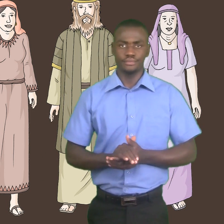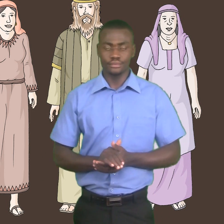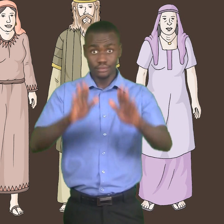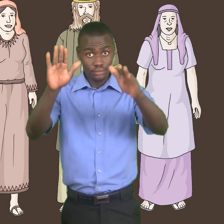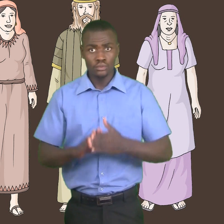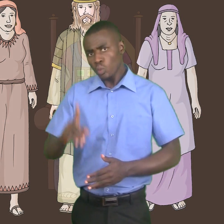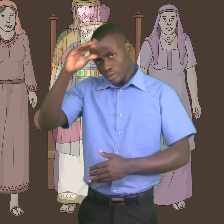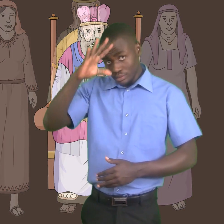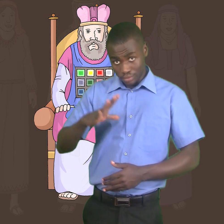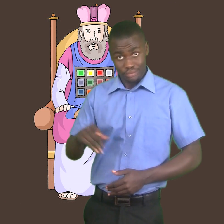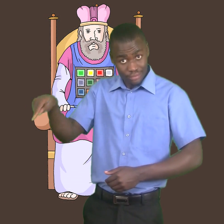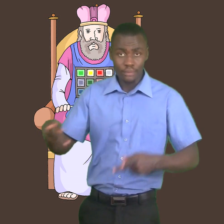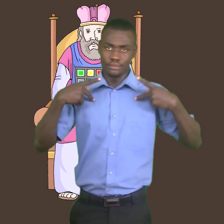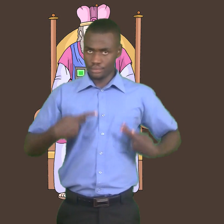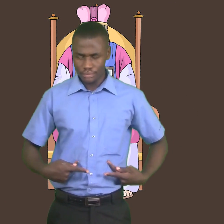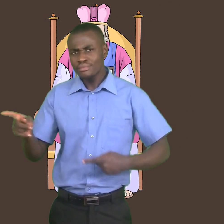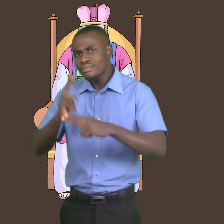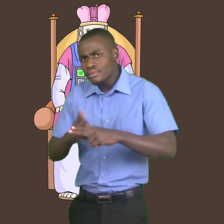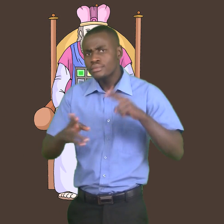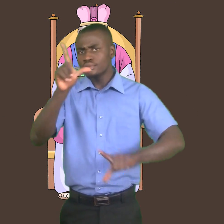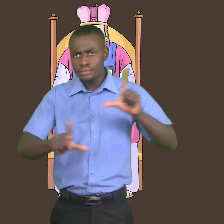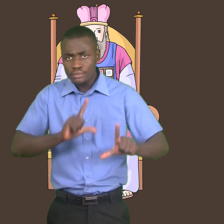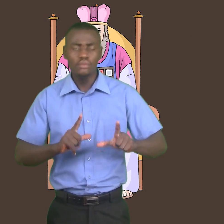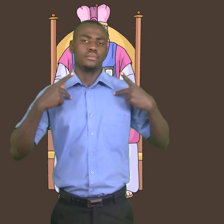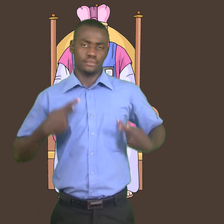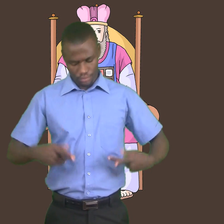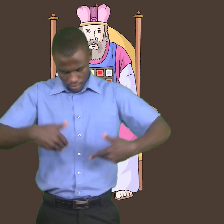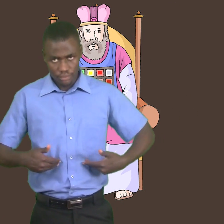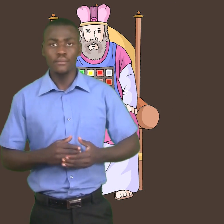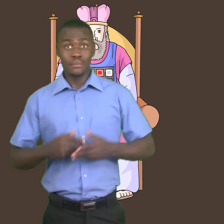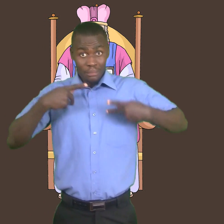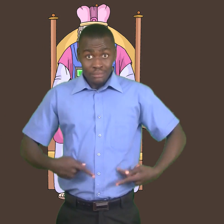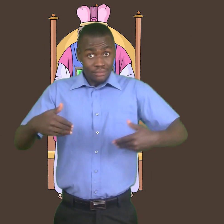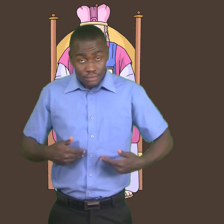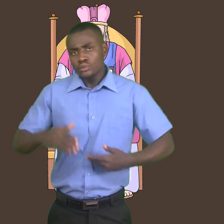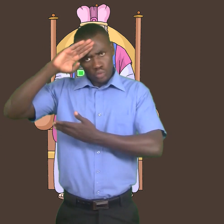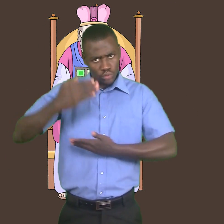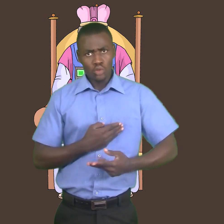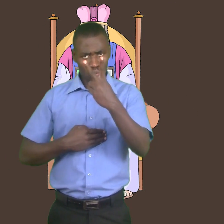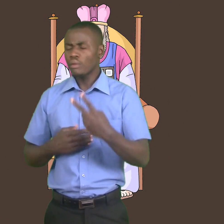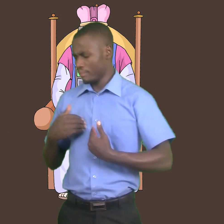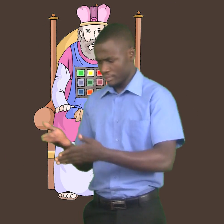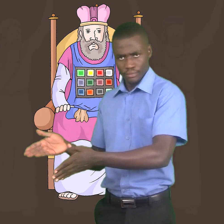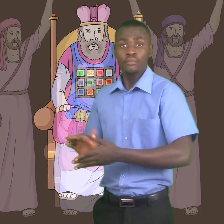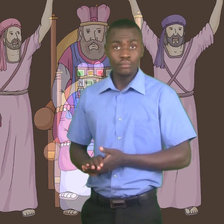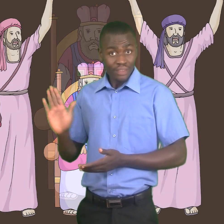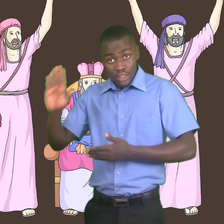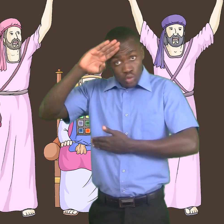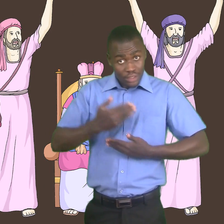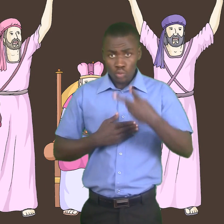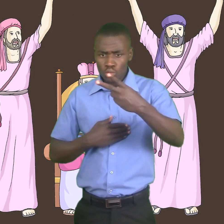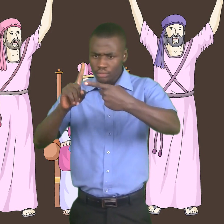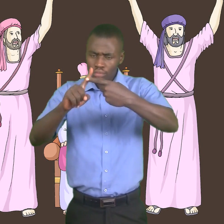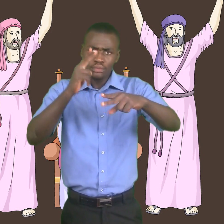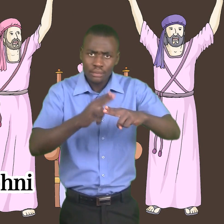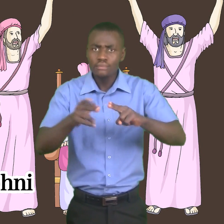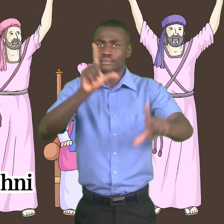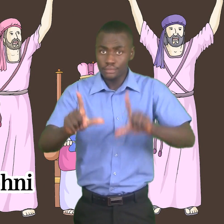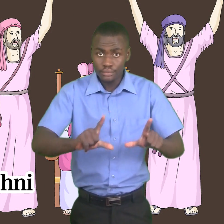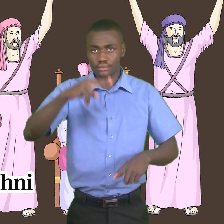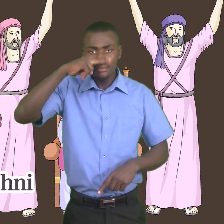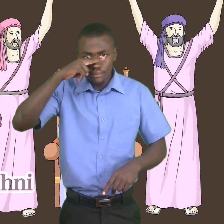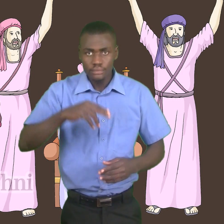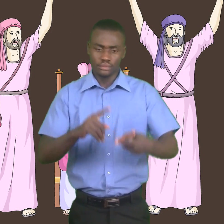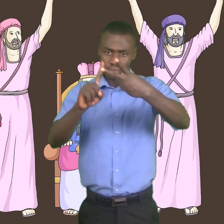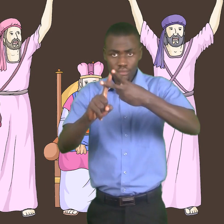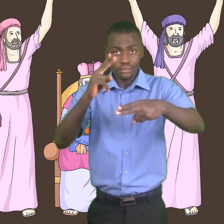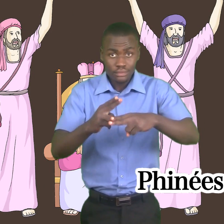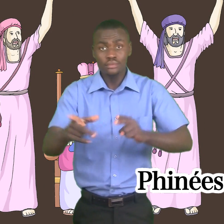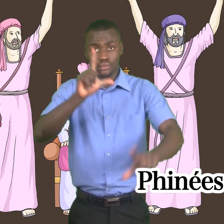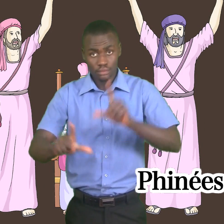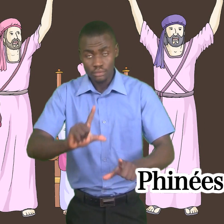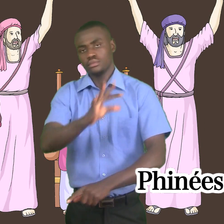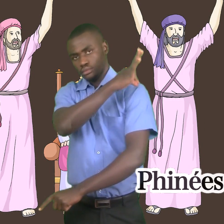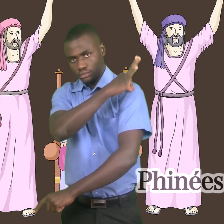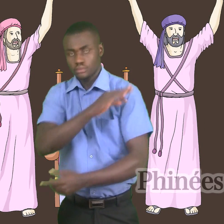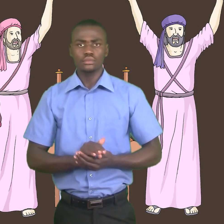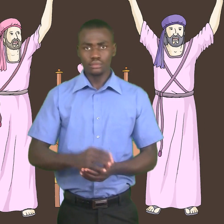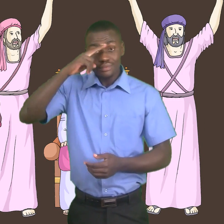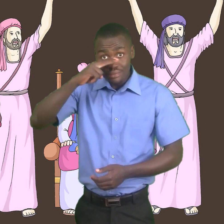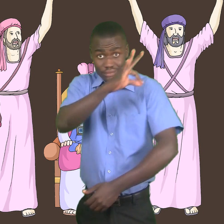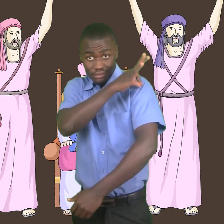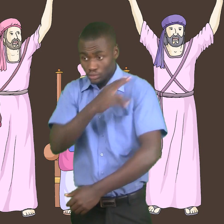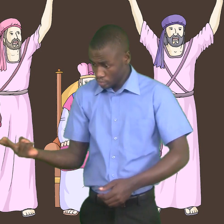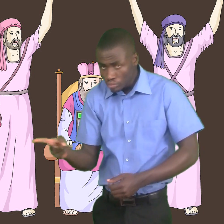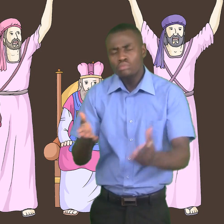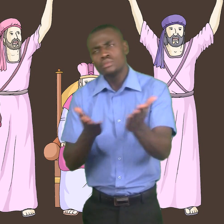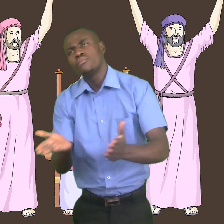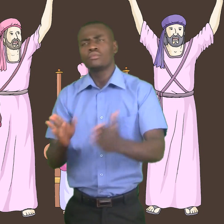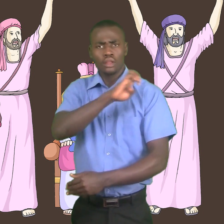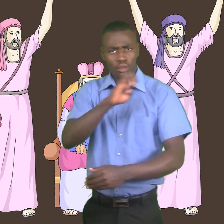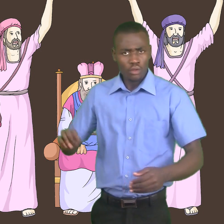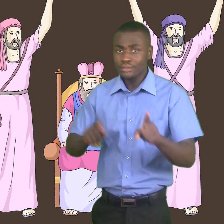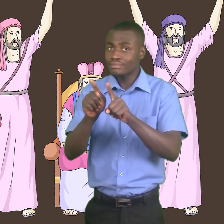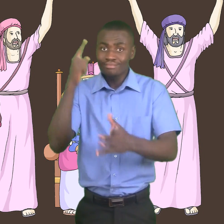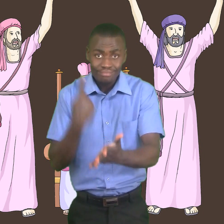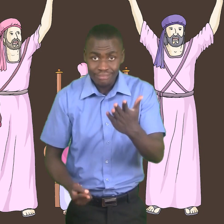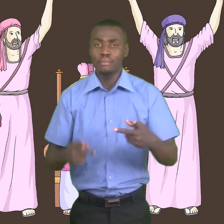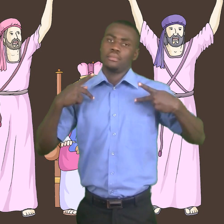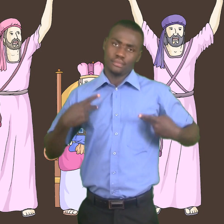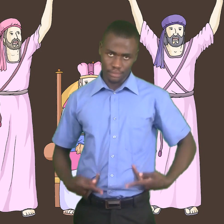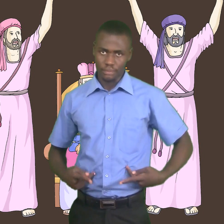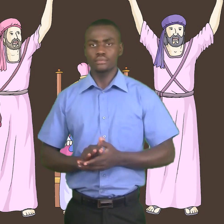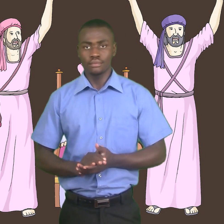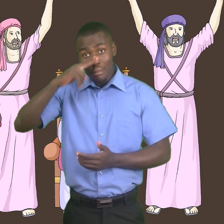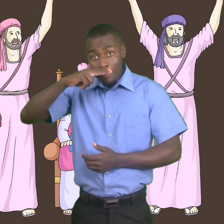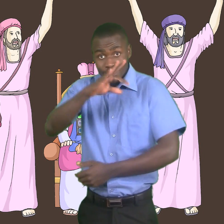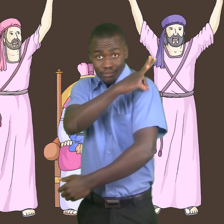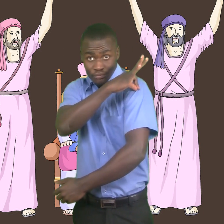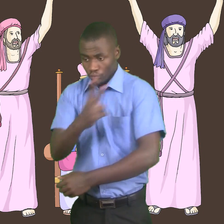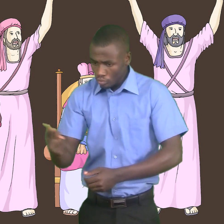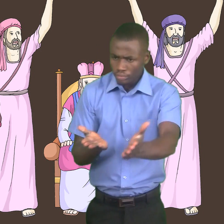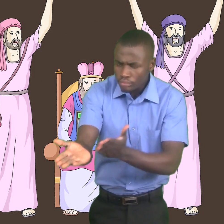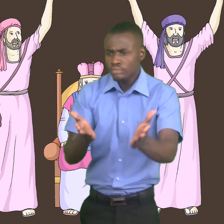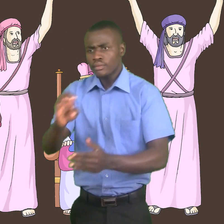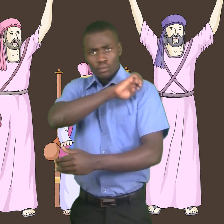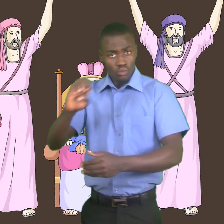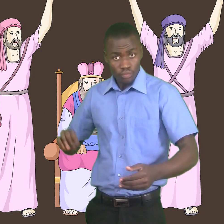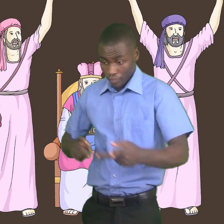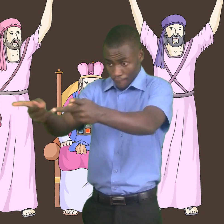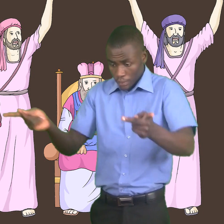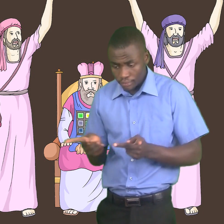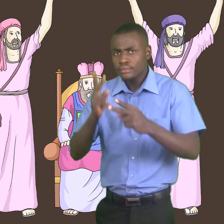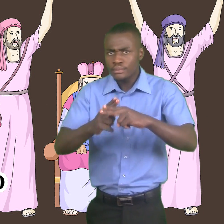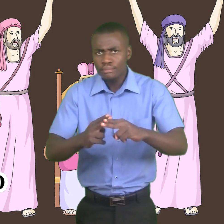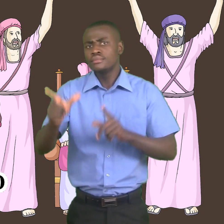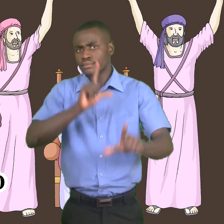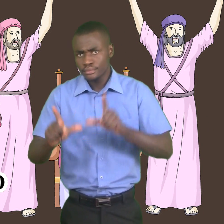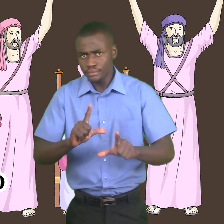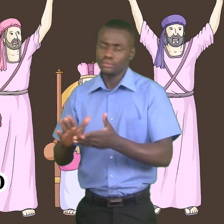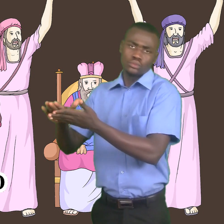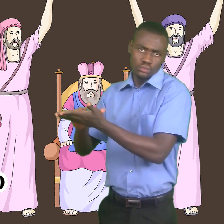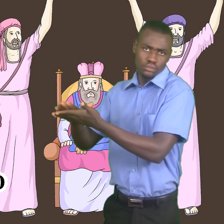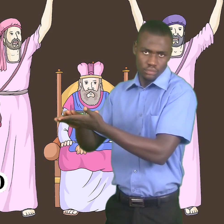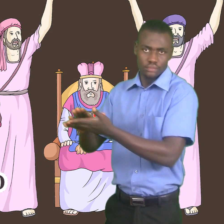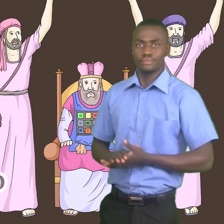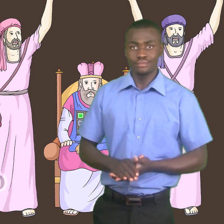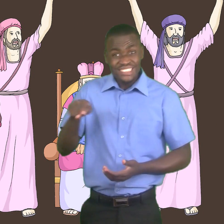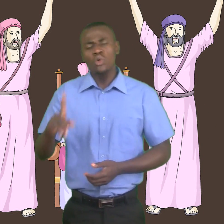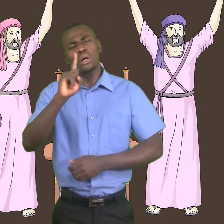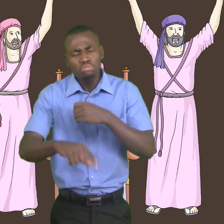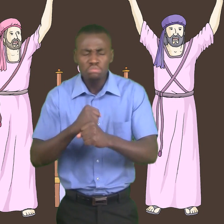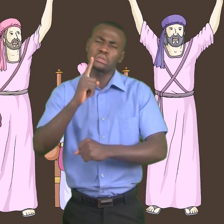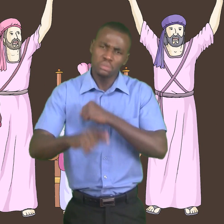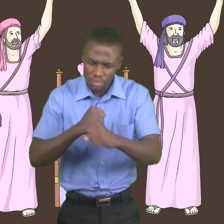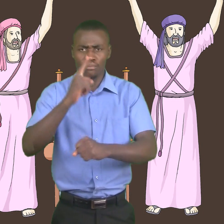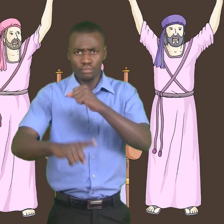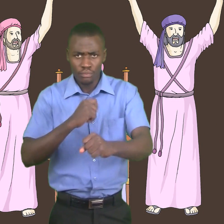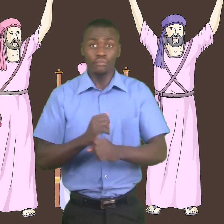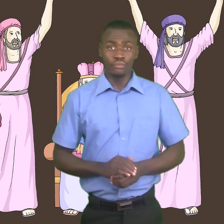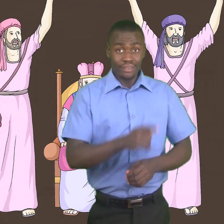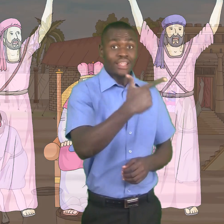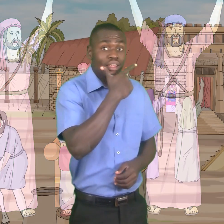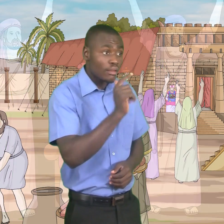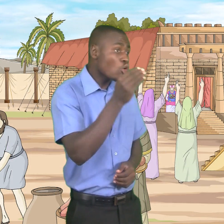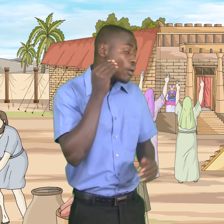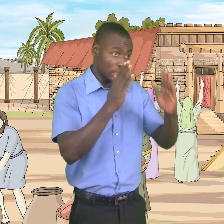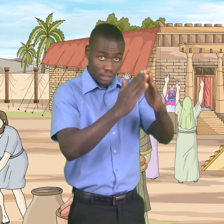Year after year Elkanah would go up from his city to worship and sacrifice to the LORD of Hosts at Shiloh, where Eli’s two sons, Hophni and Phinehas, were priests to the LORD.